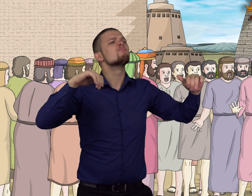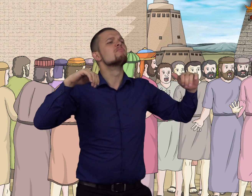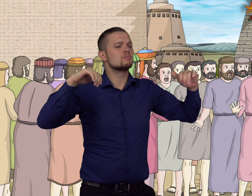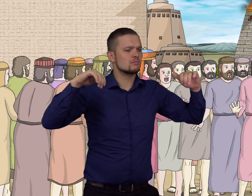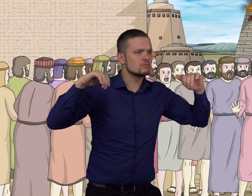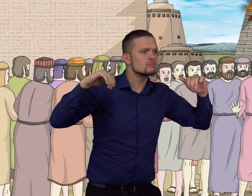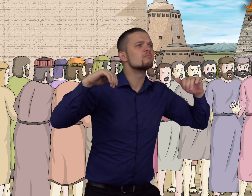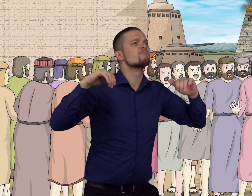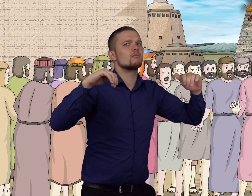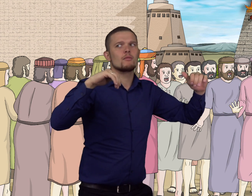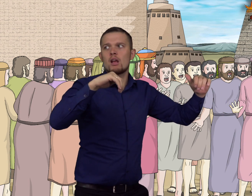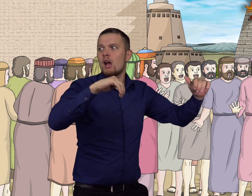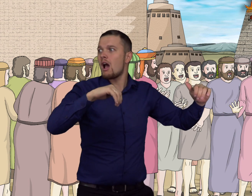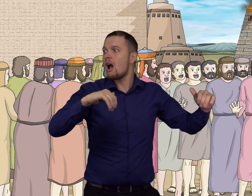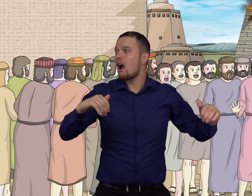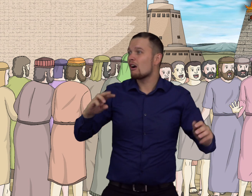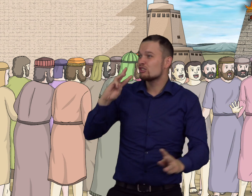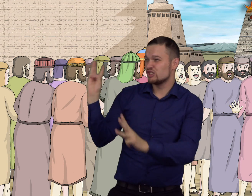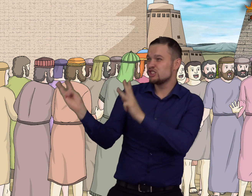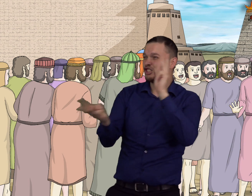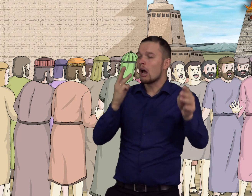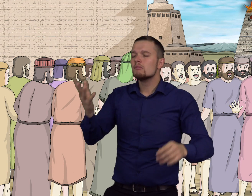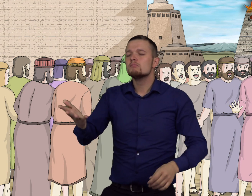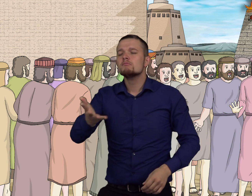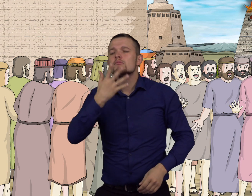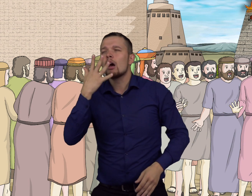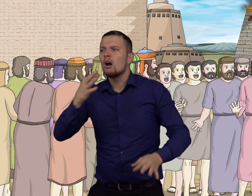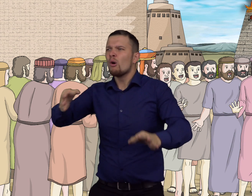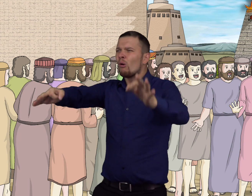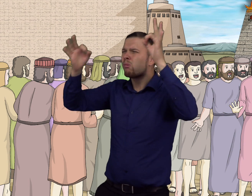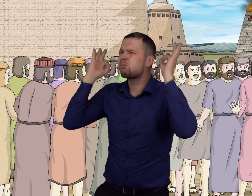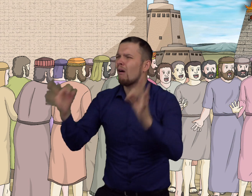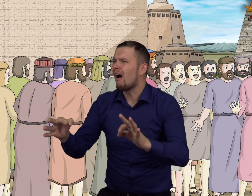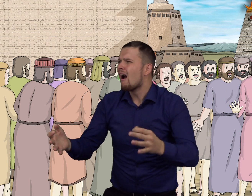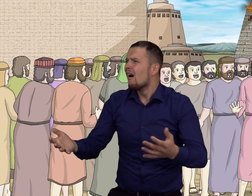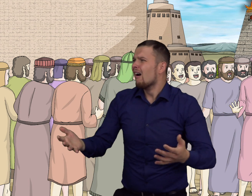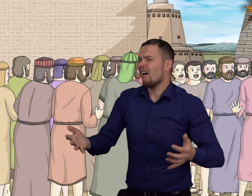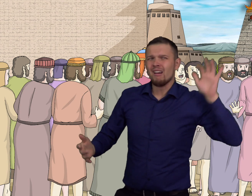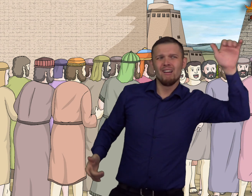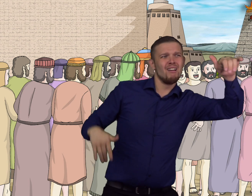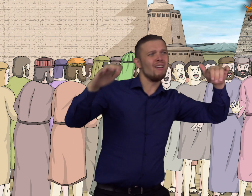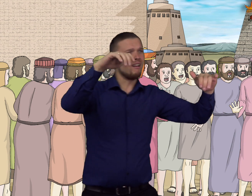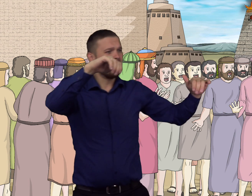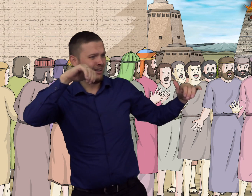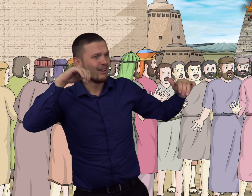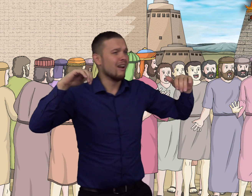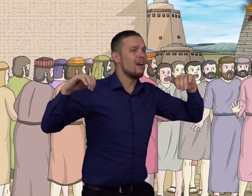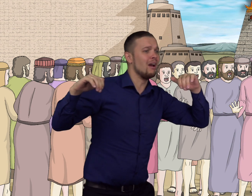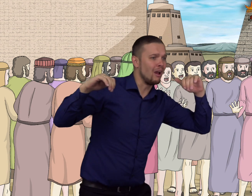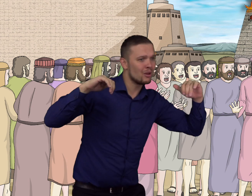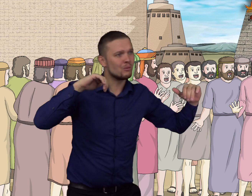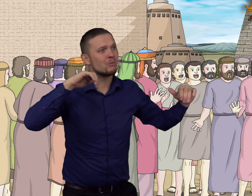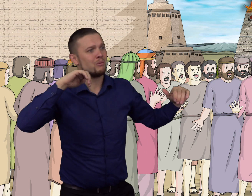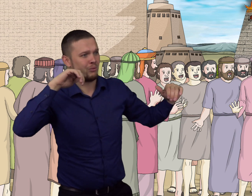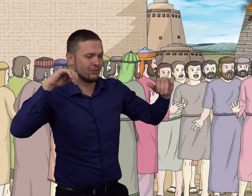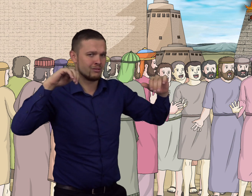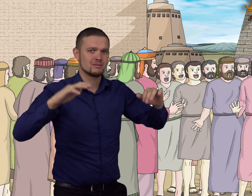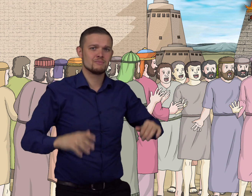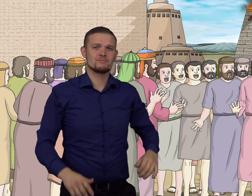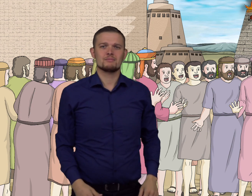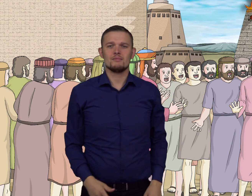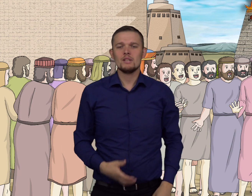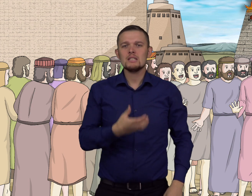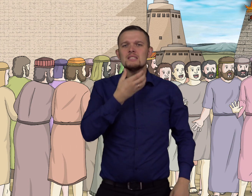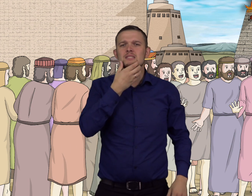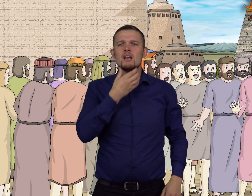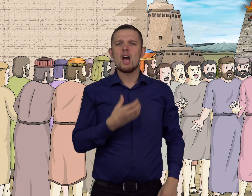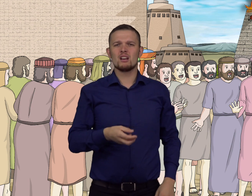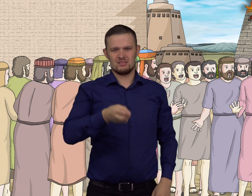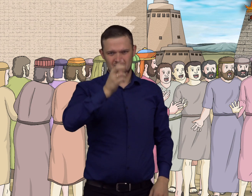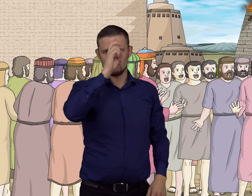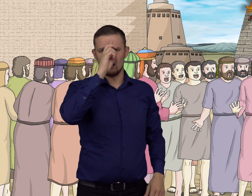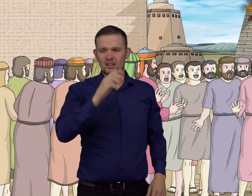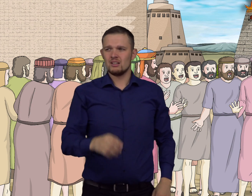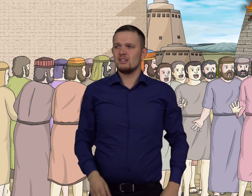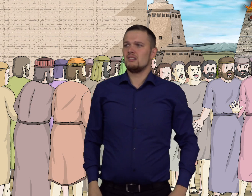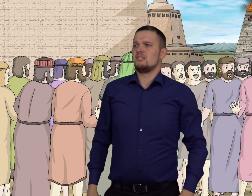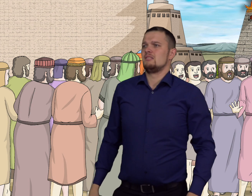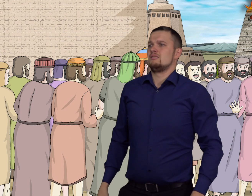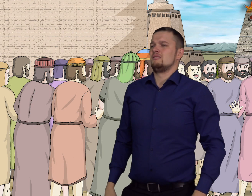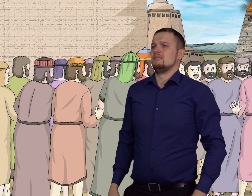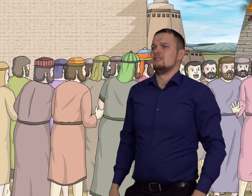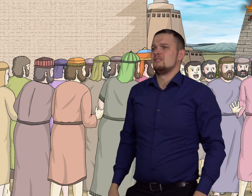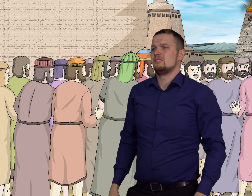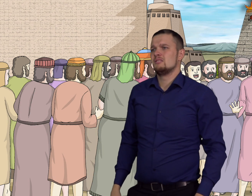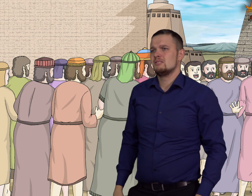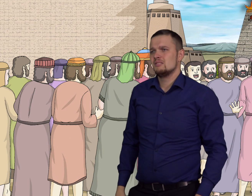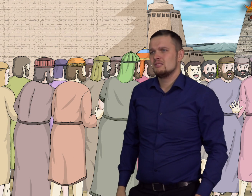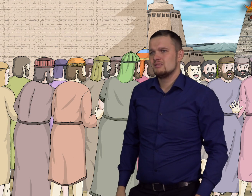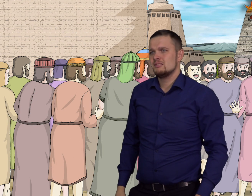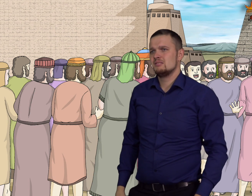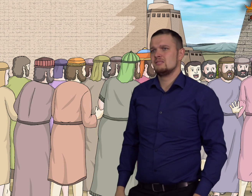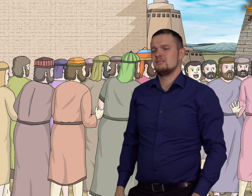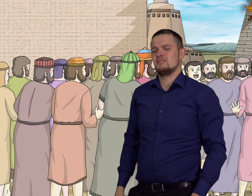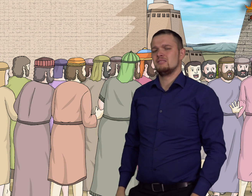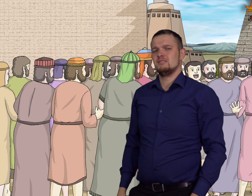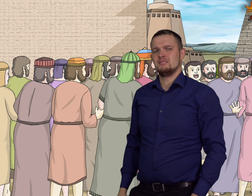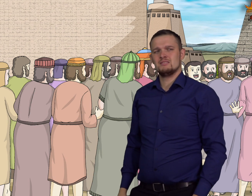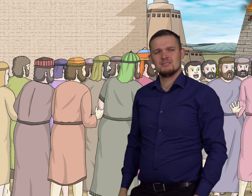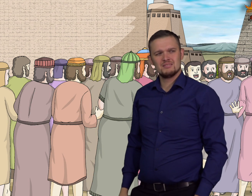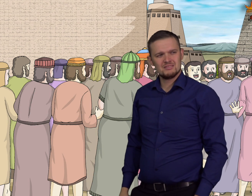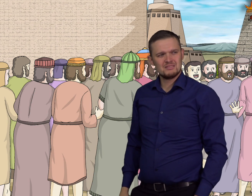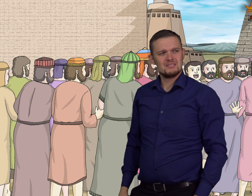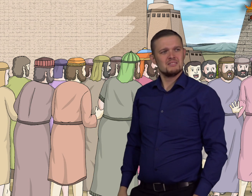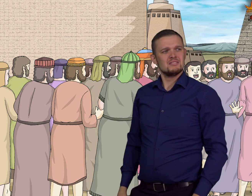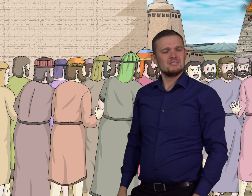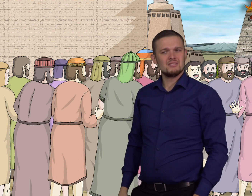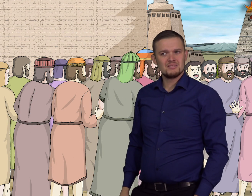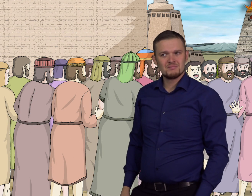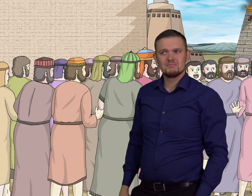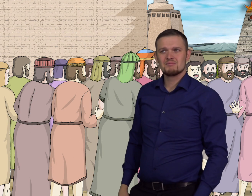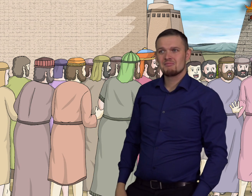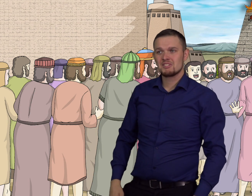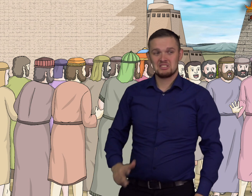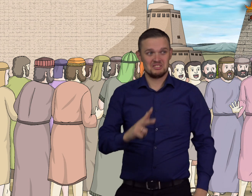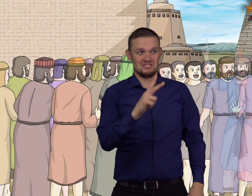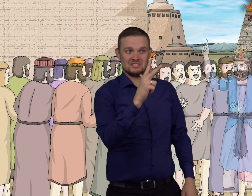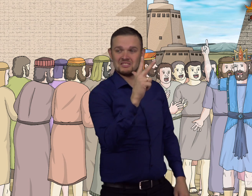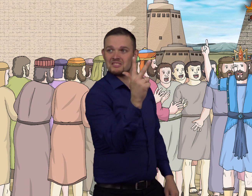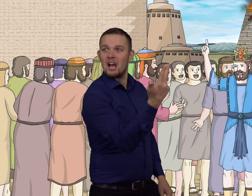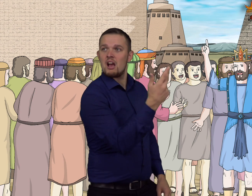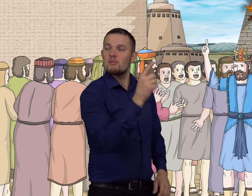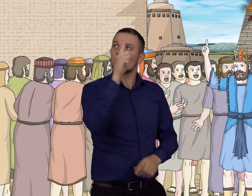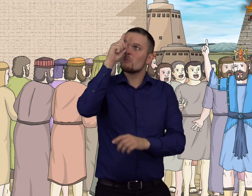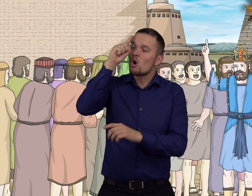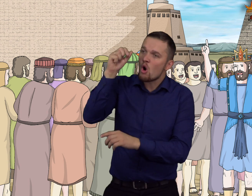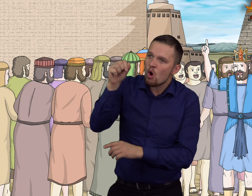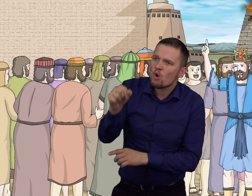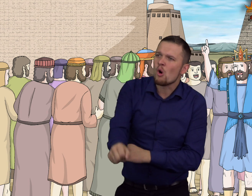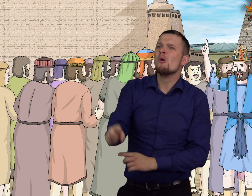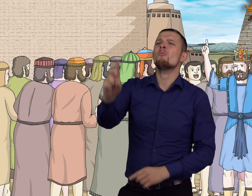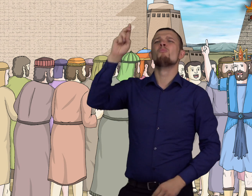Not a hair of their heads was singed, their robes were unaffected, and there was no smell of fire on them.